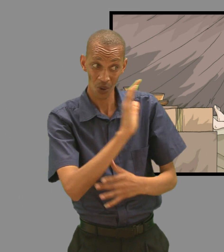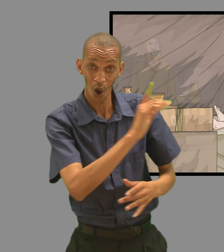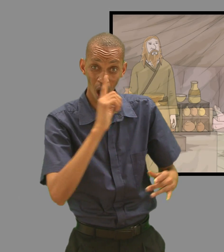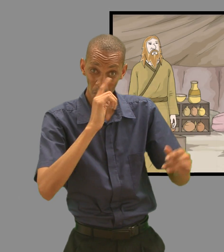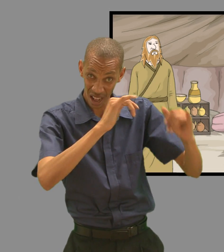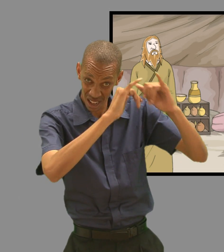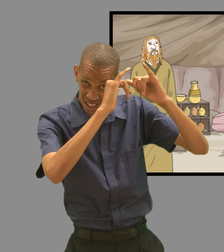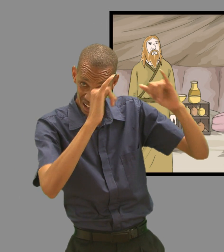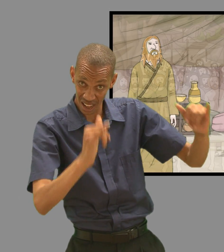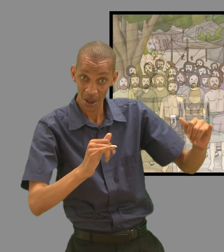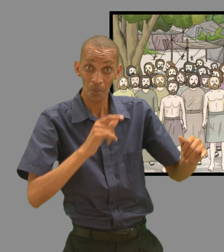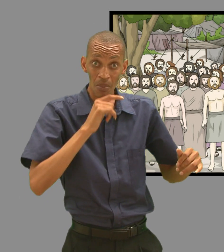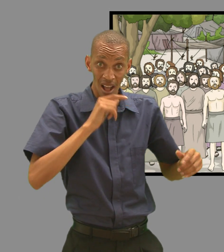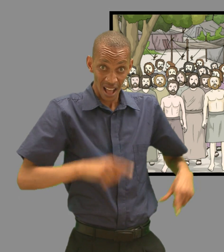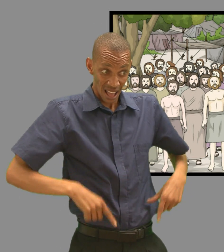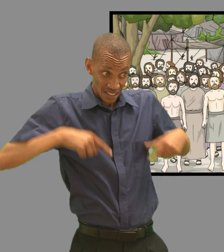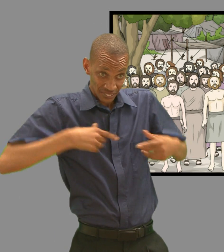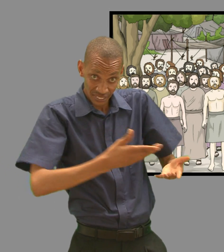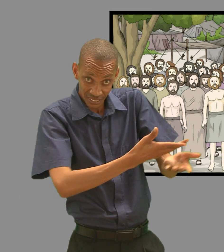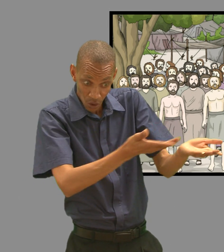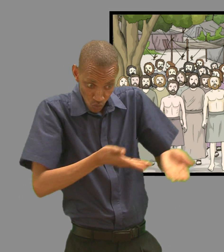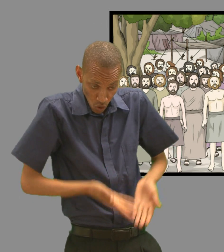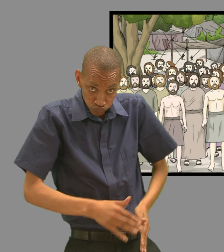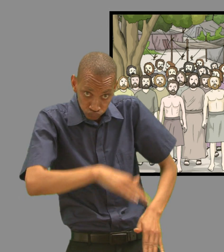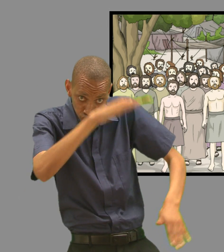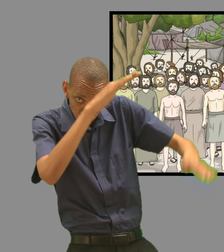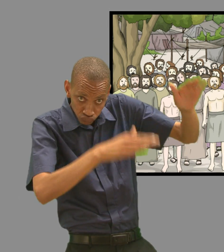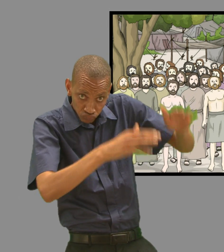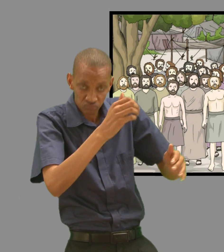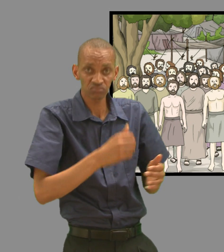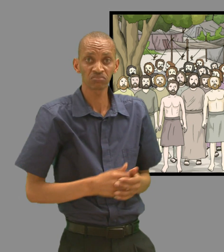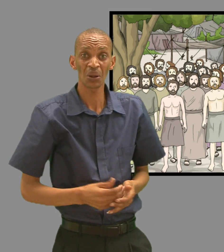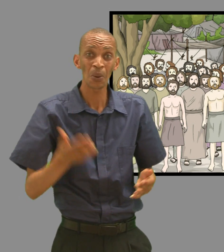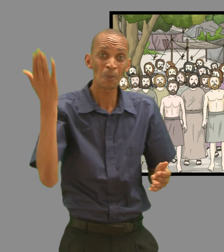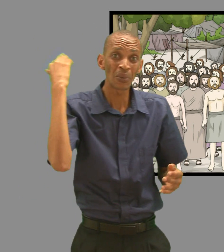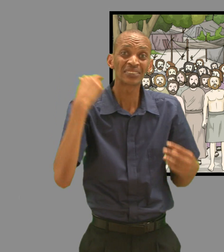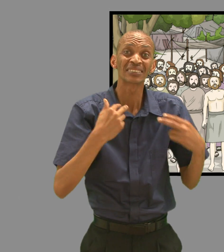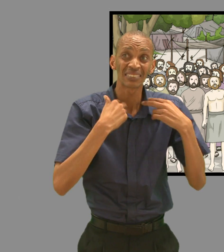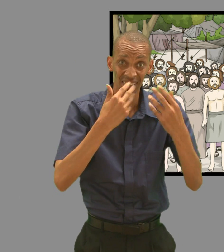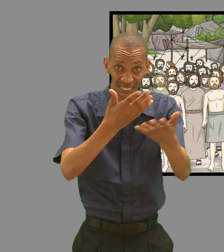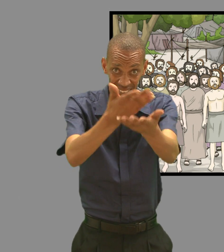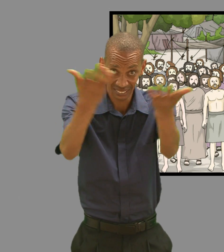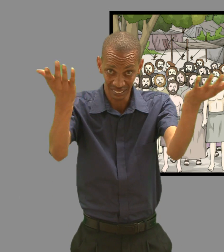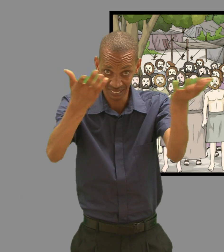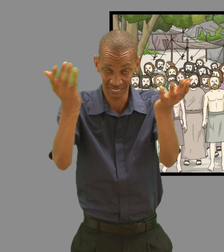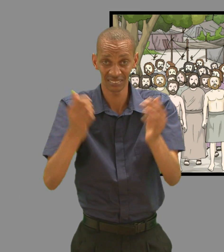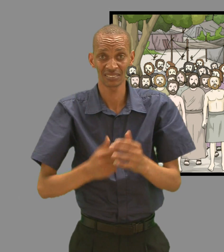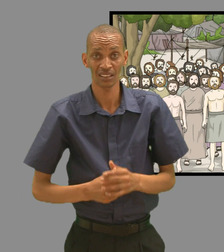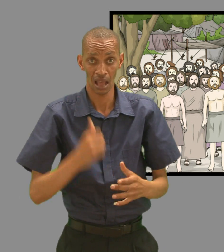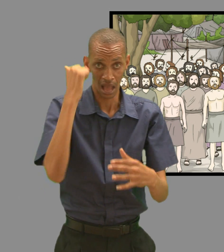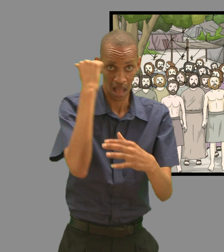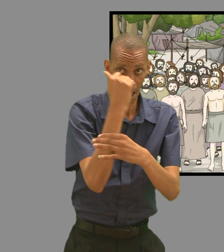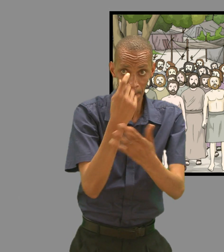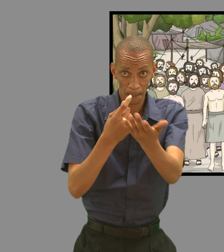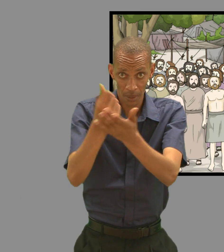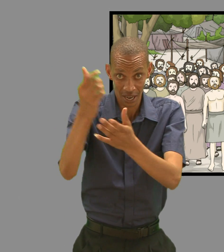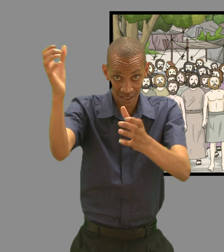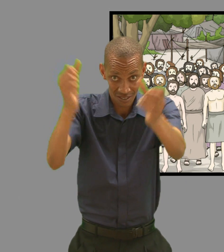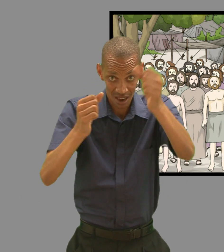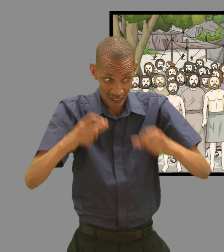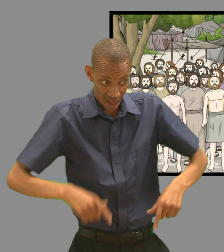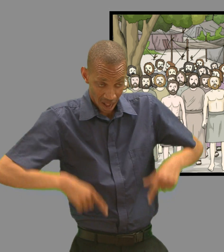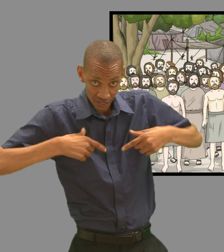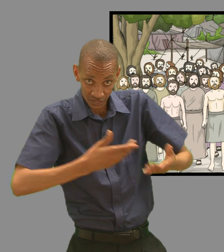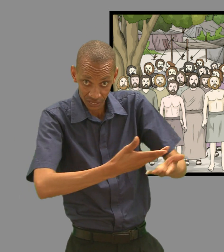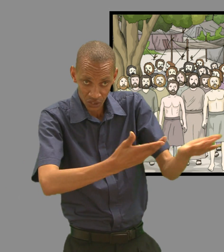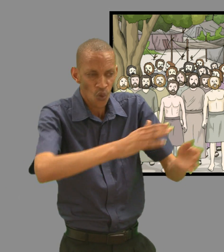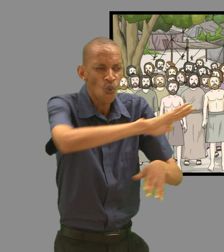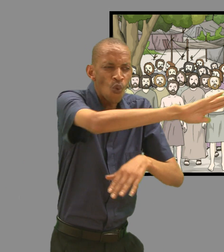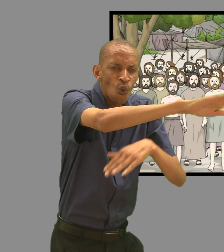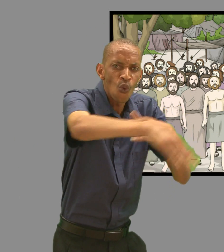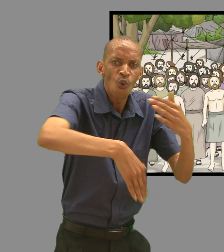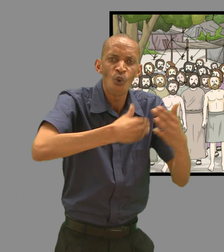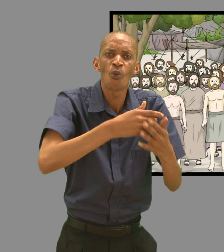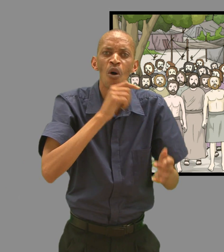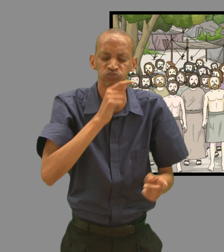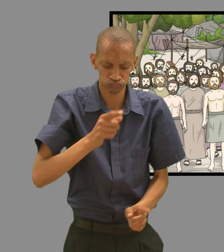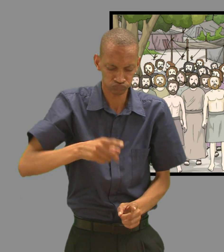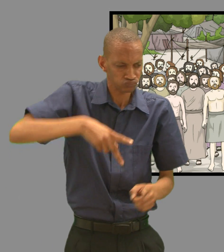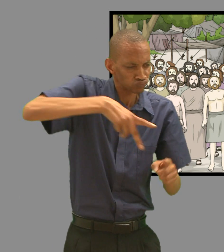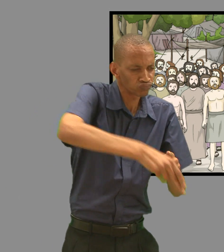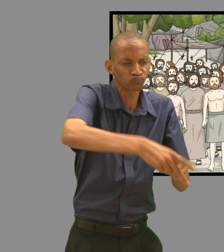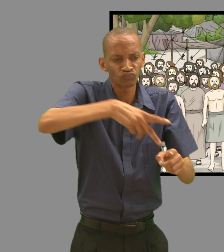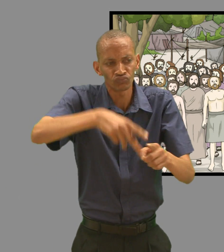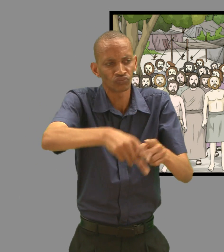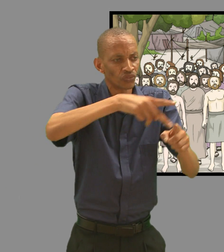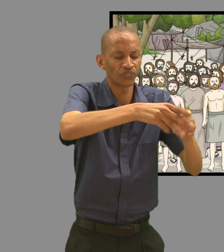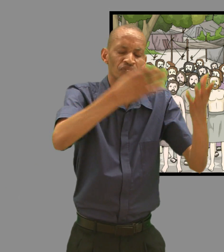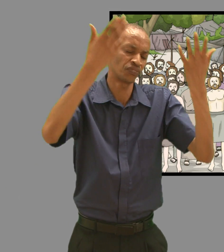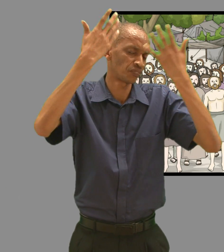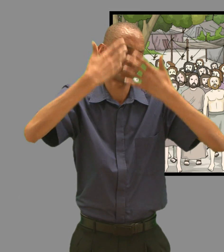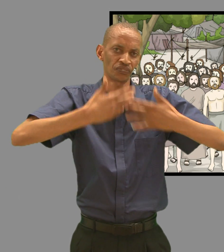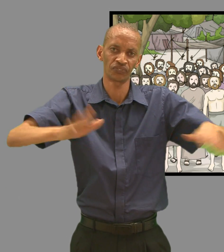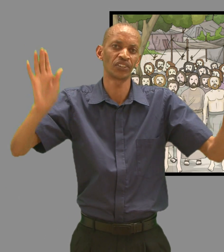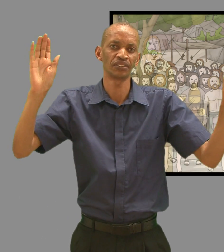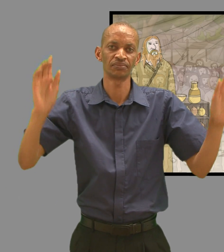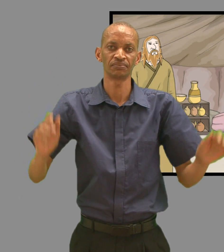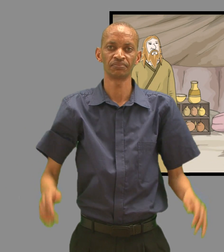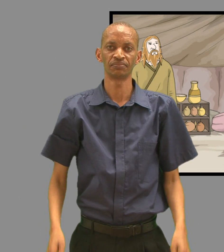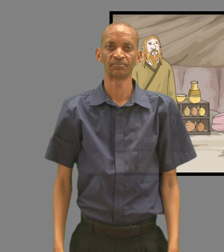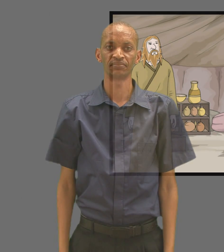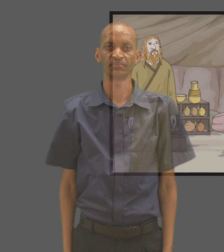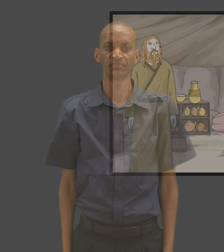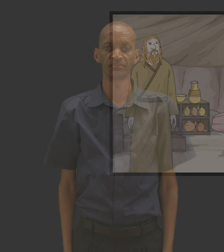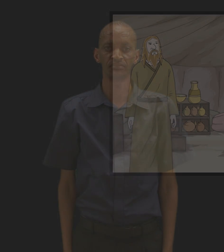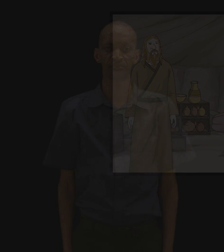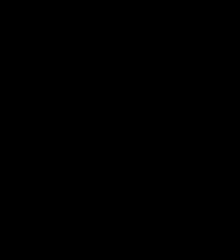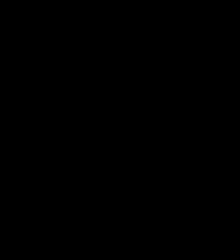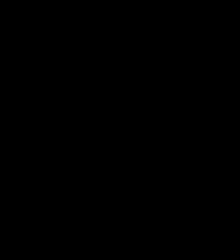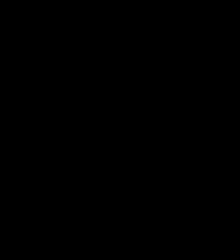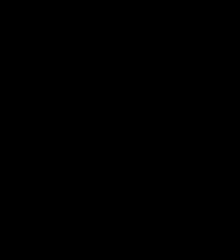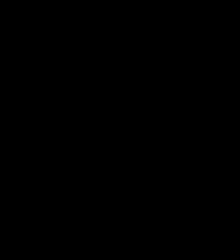And all the men of Abraham’s household—both servants born in his household and those purchased from foreigners—were circumcised with him.